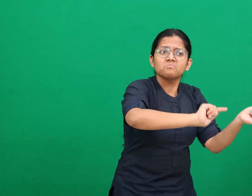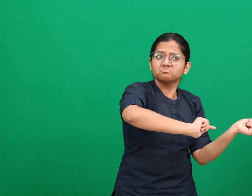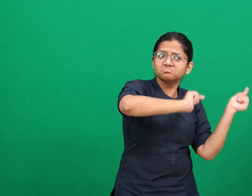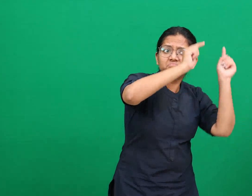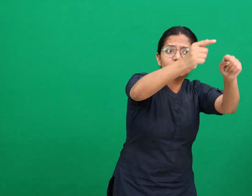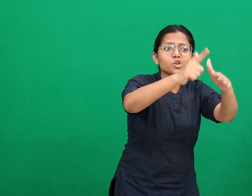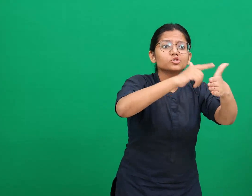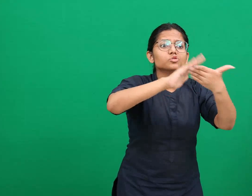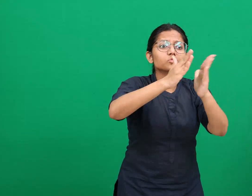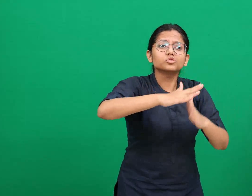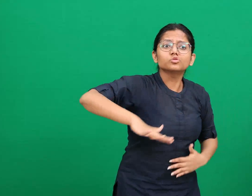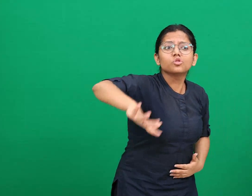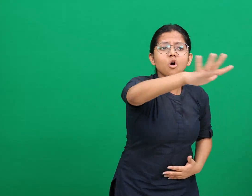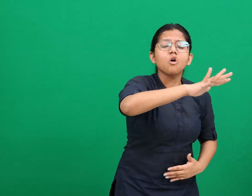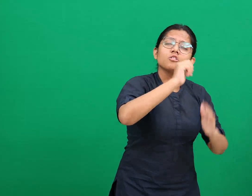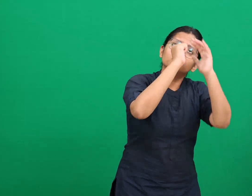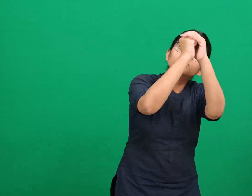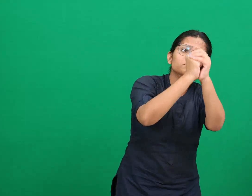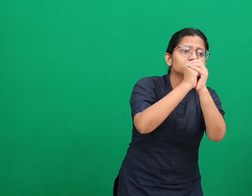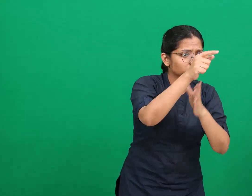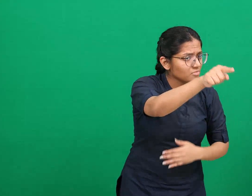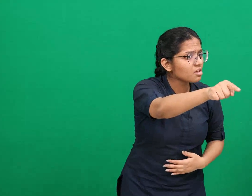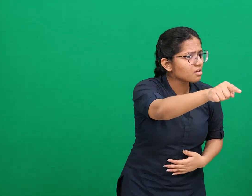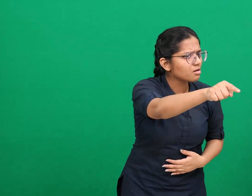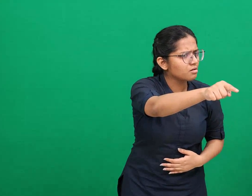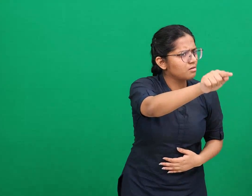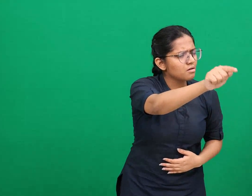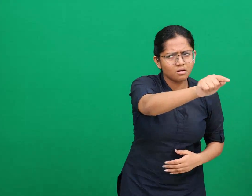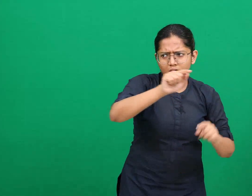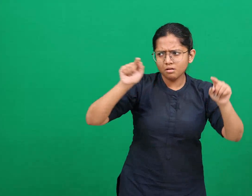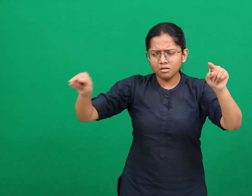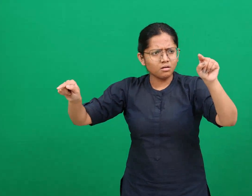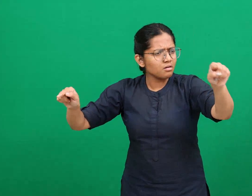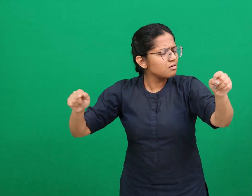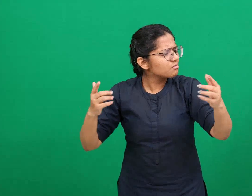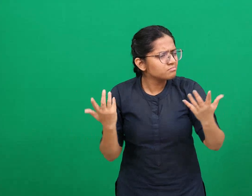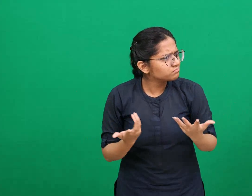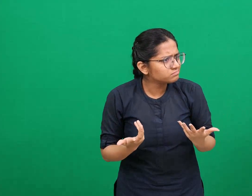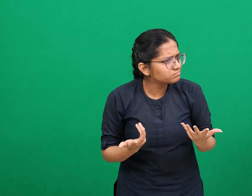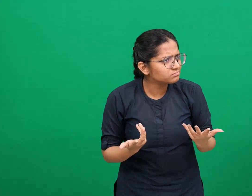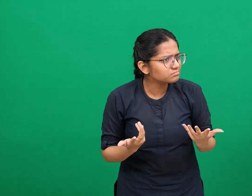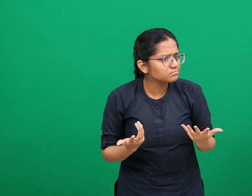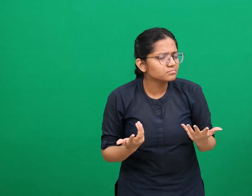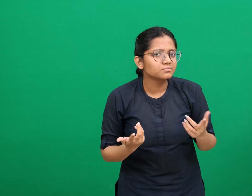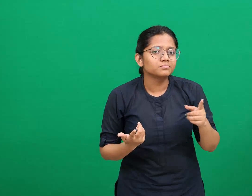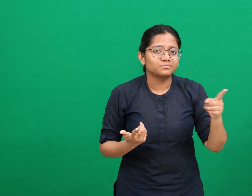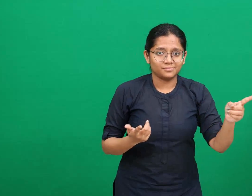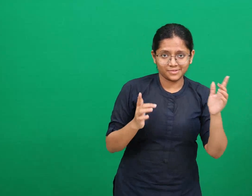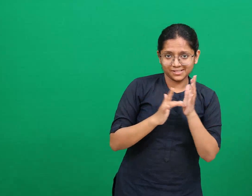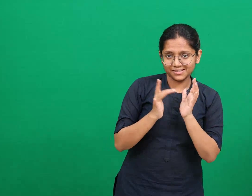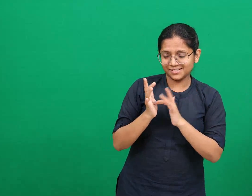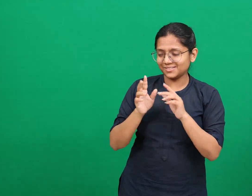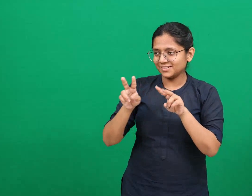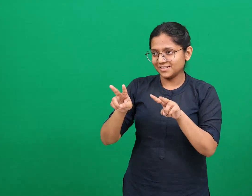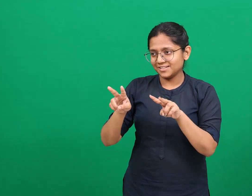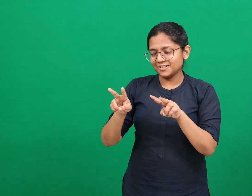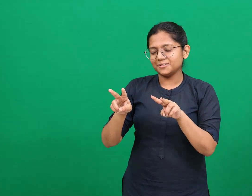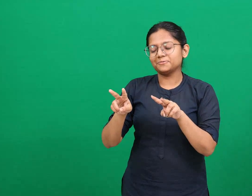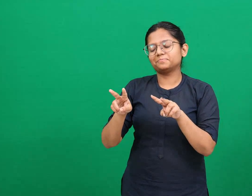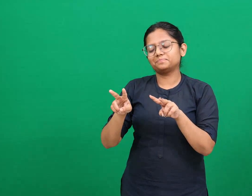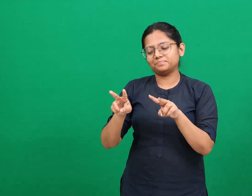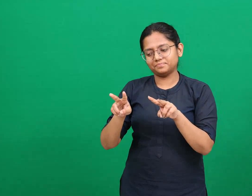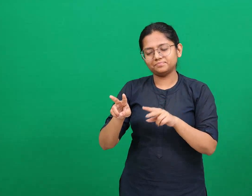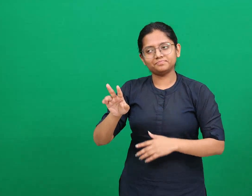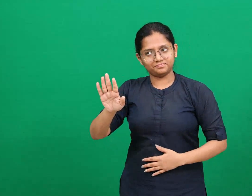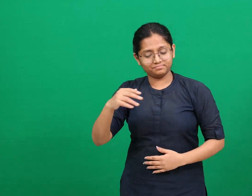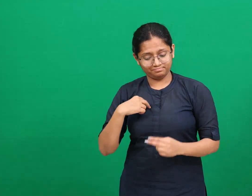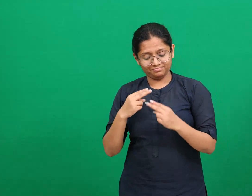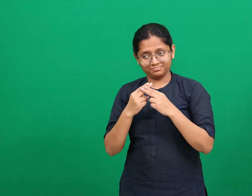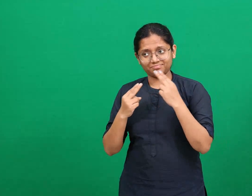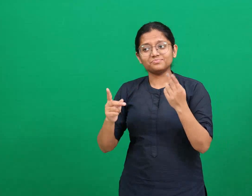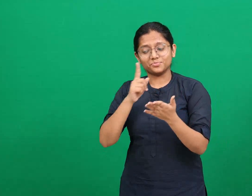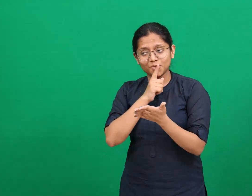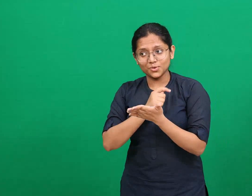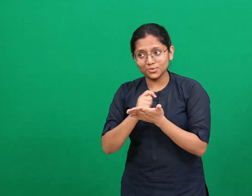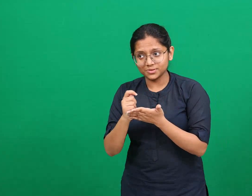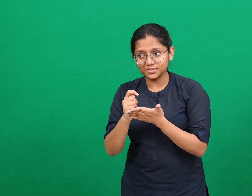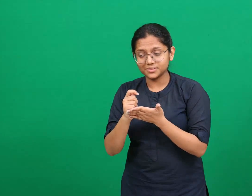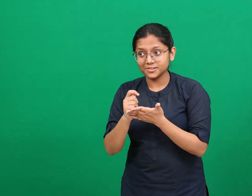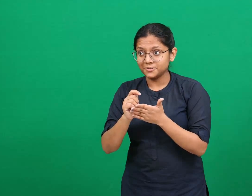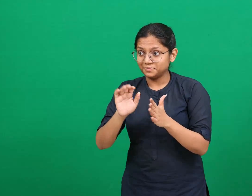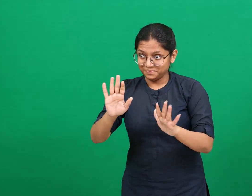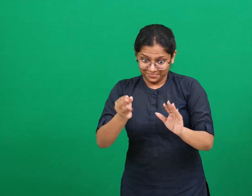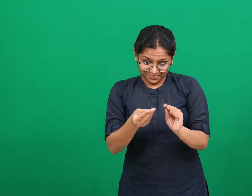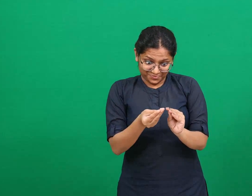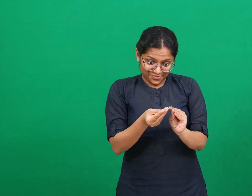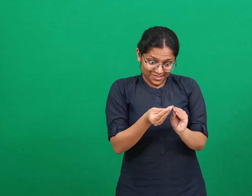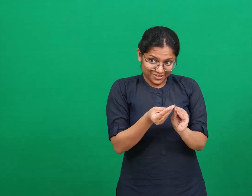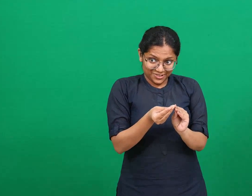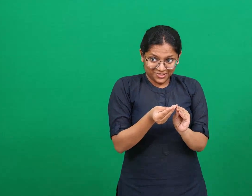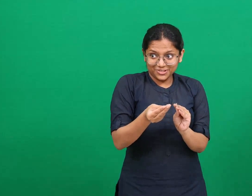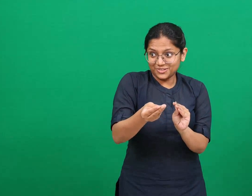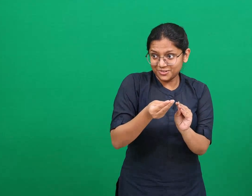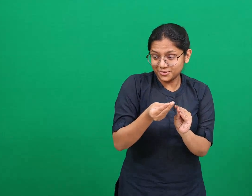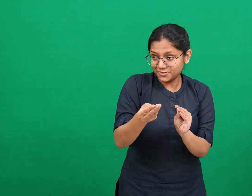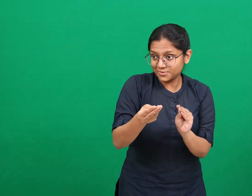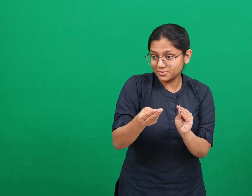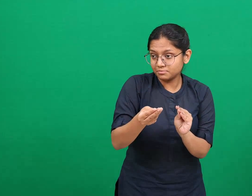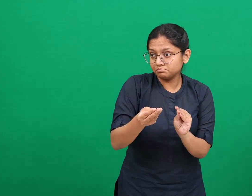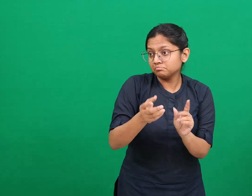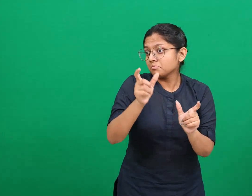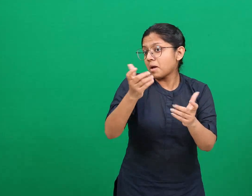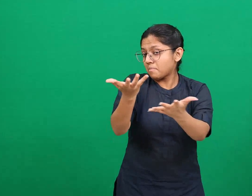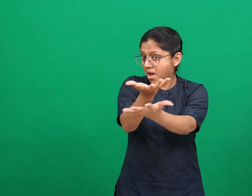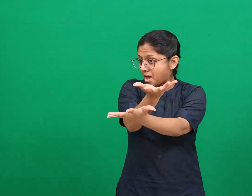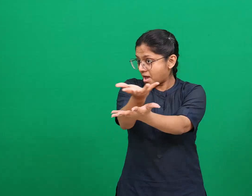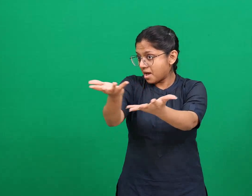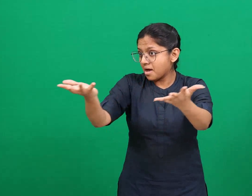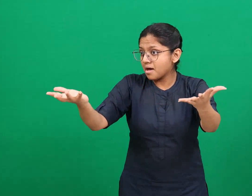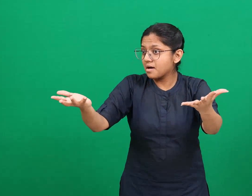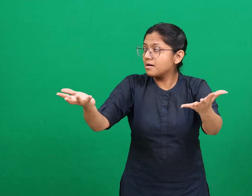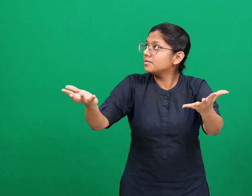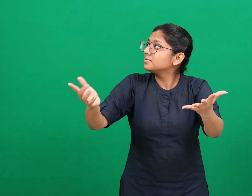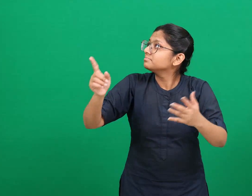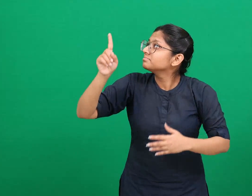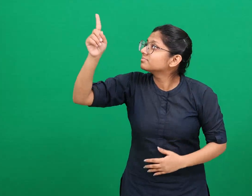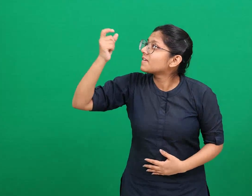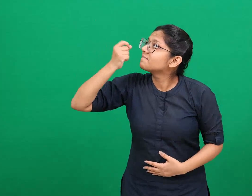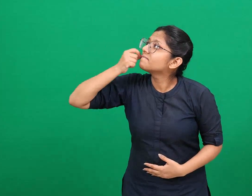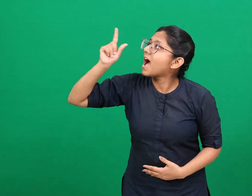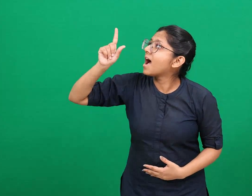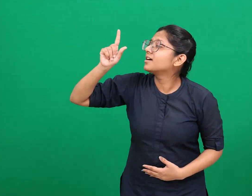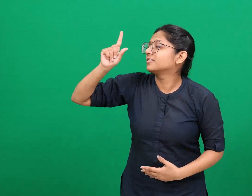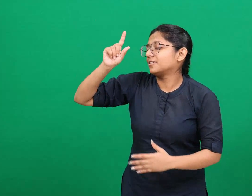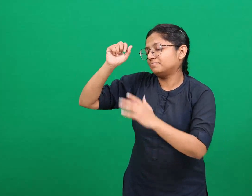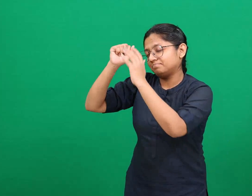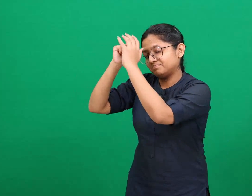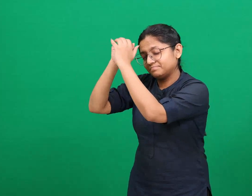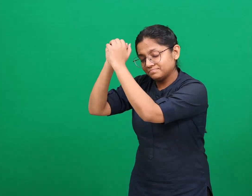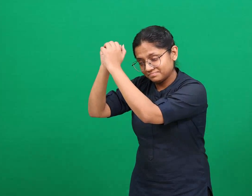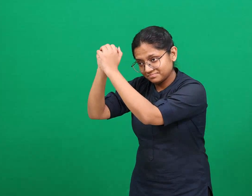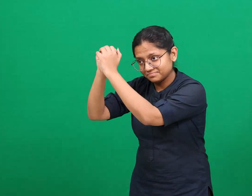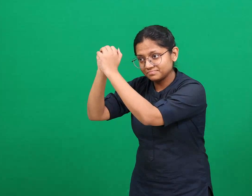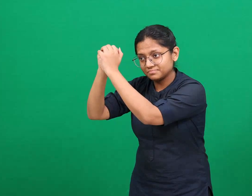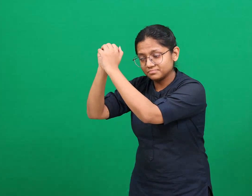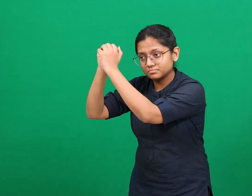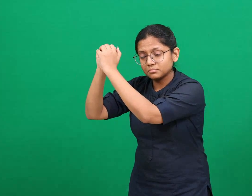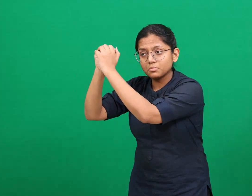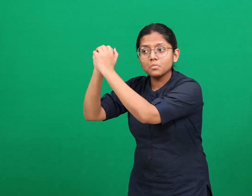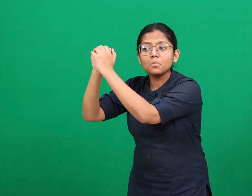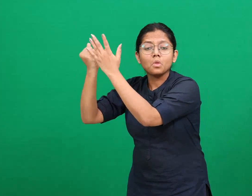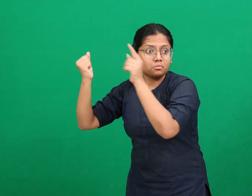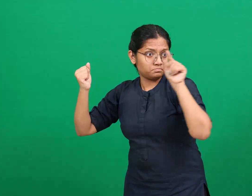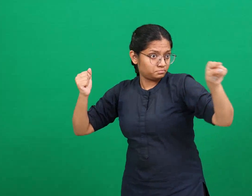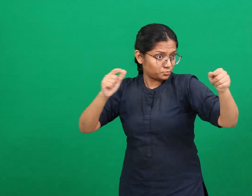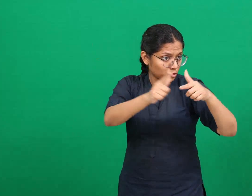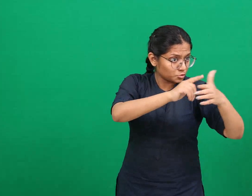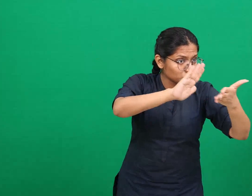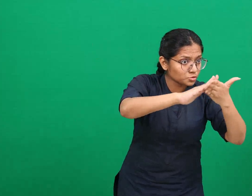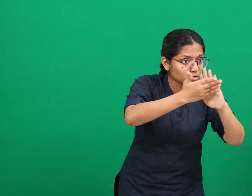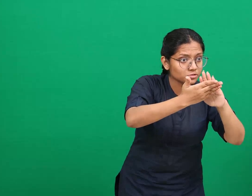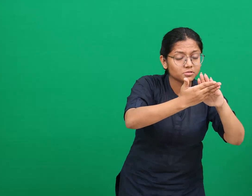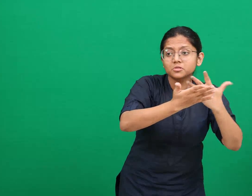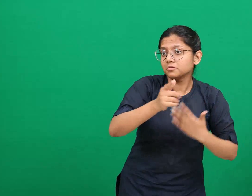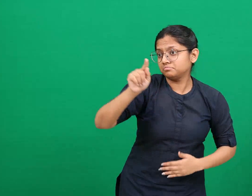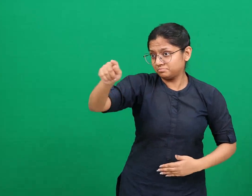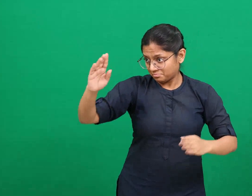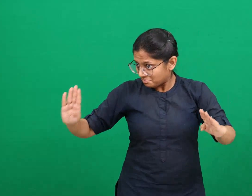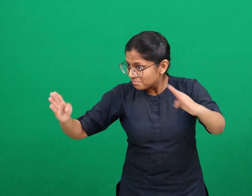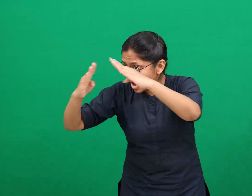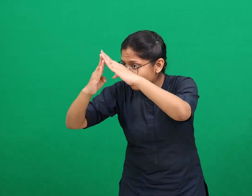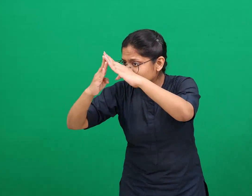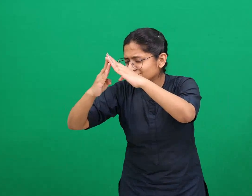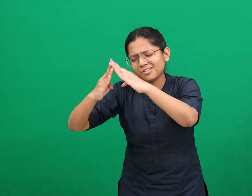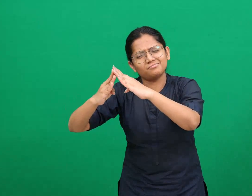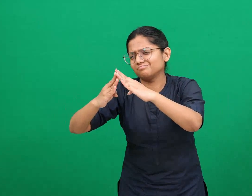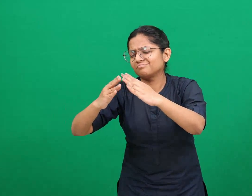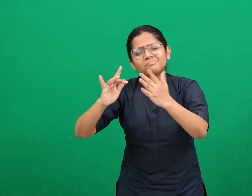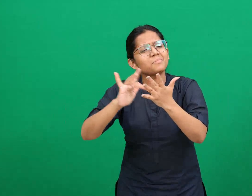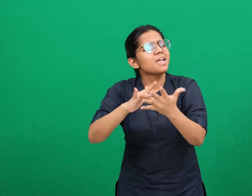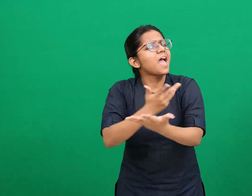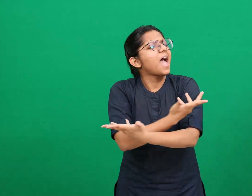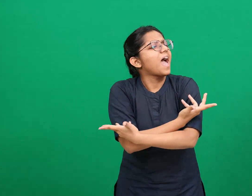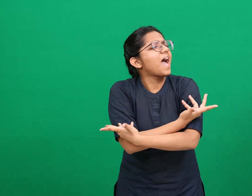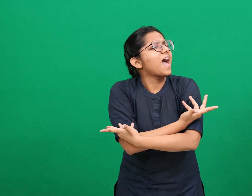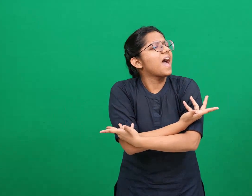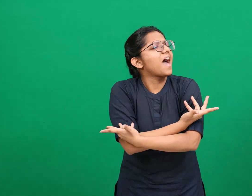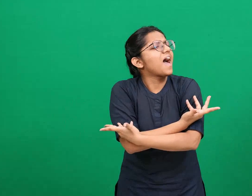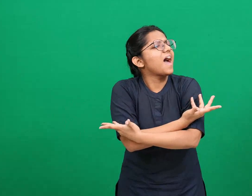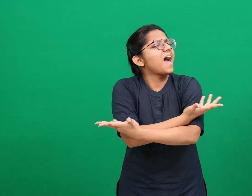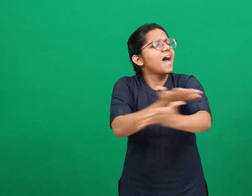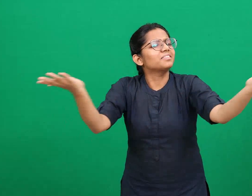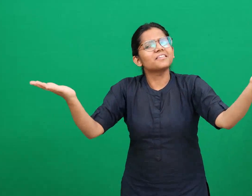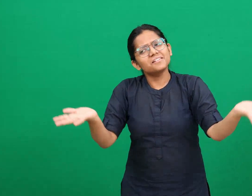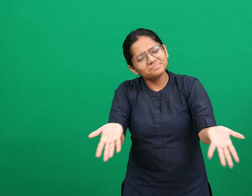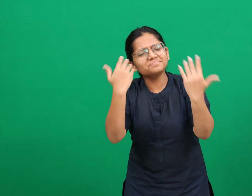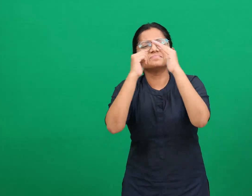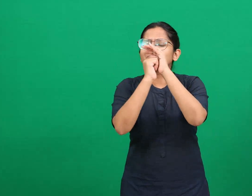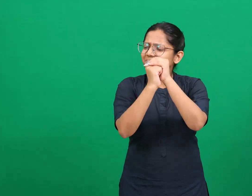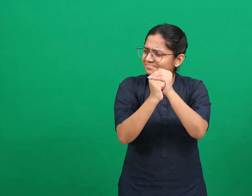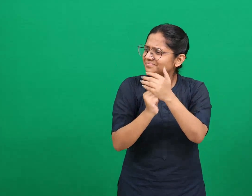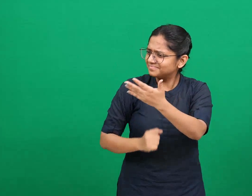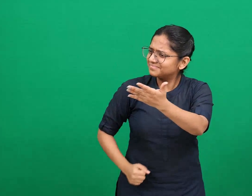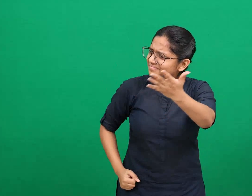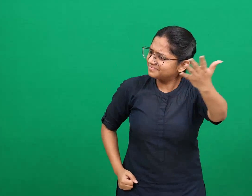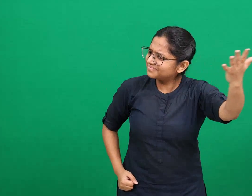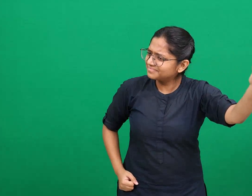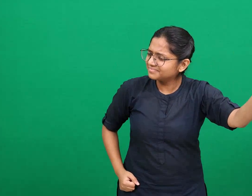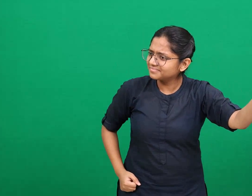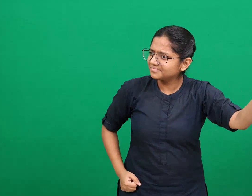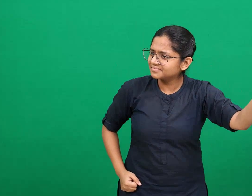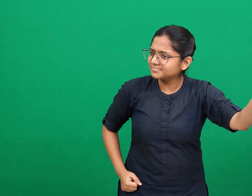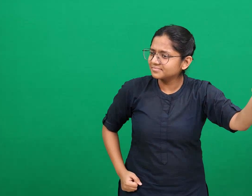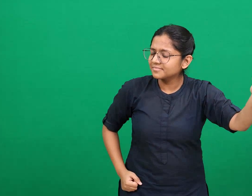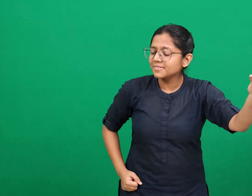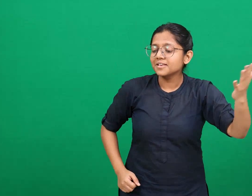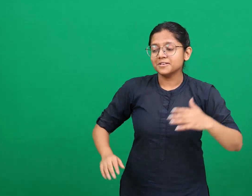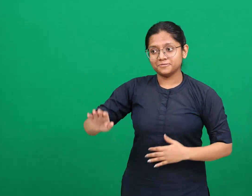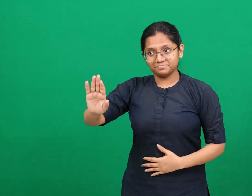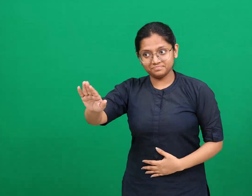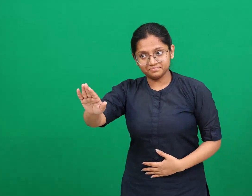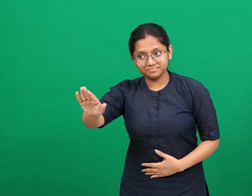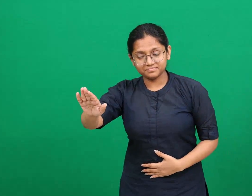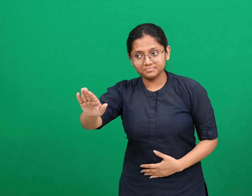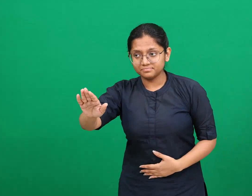Our fathers worshiped on this mountain, but you Jews say that the place where one must worship is in Jerusalem."